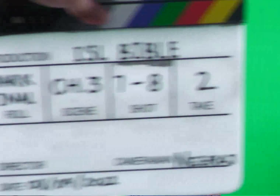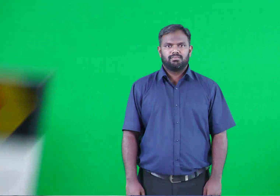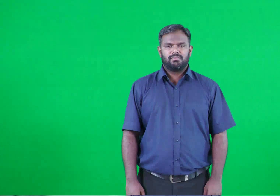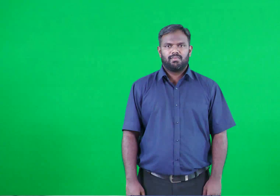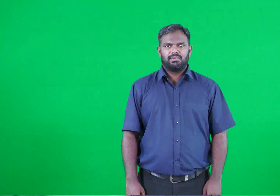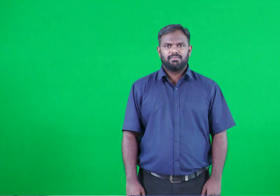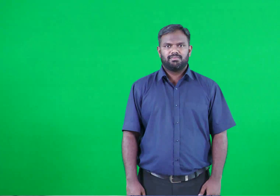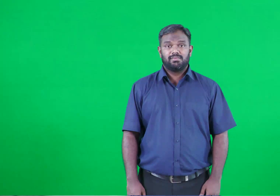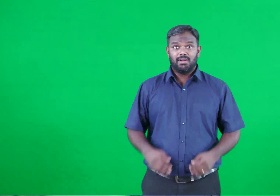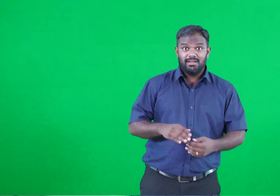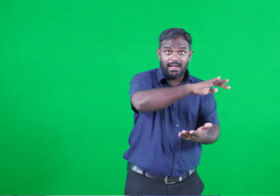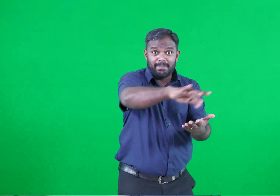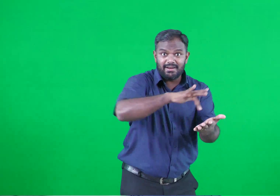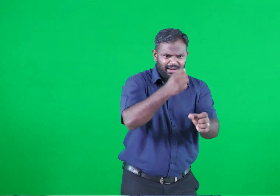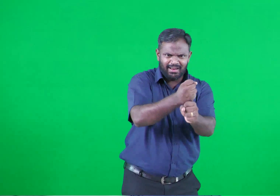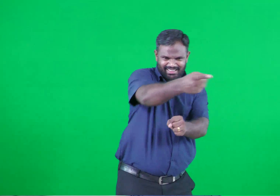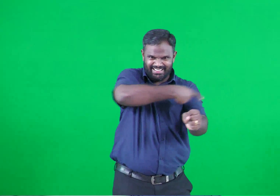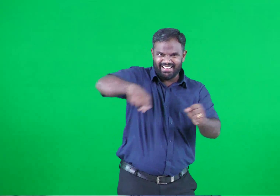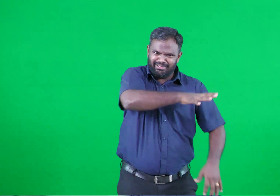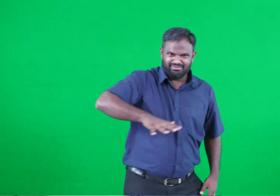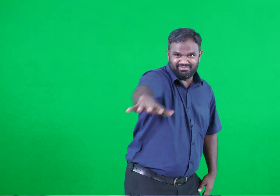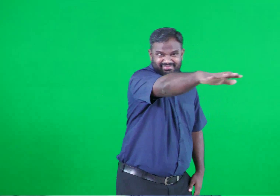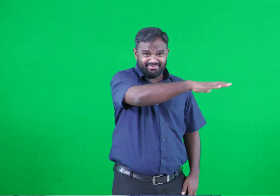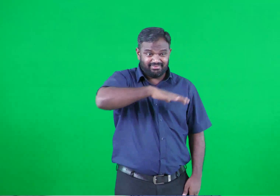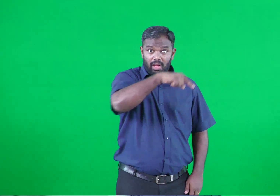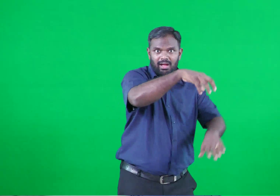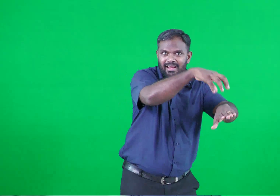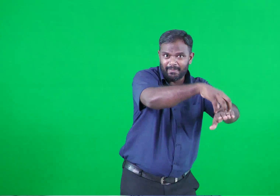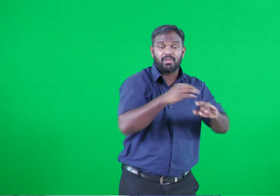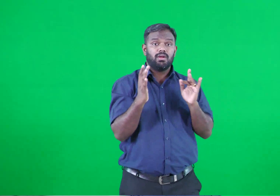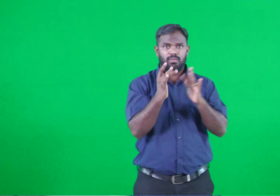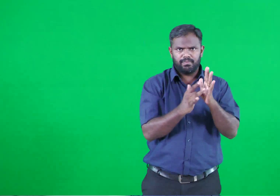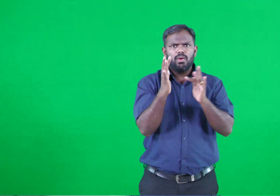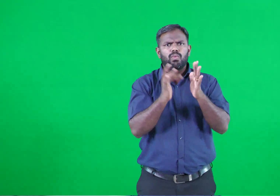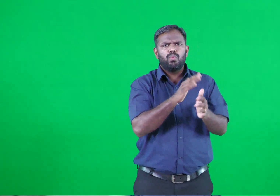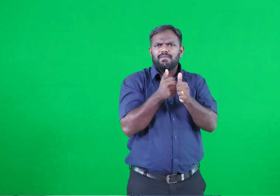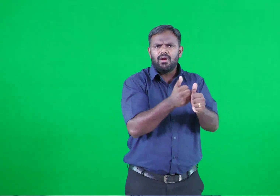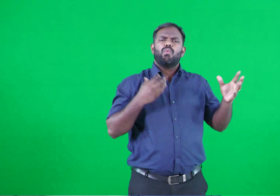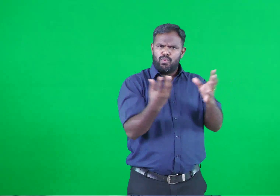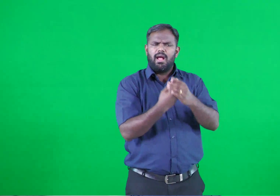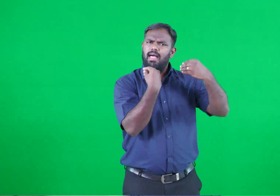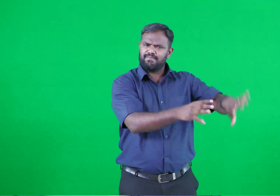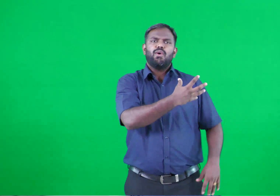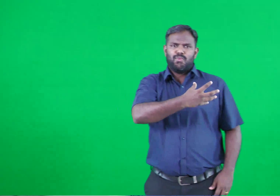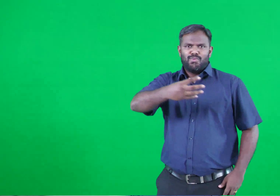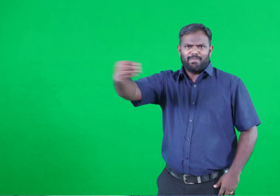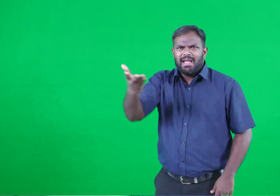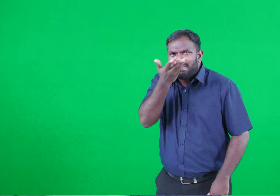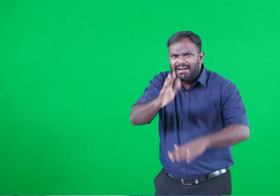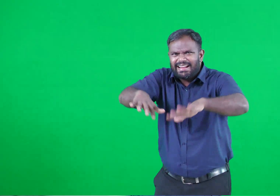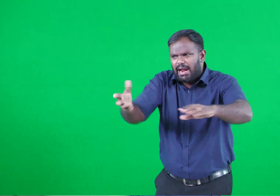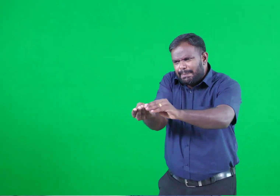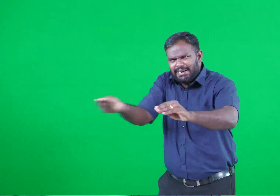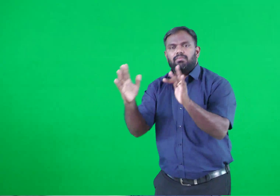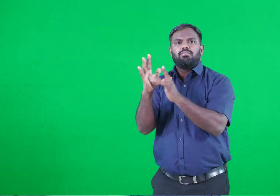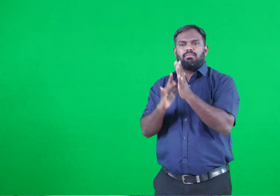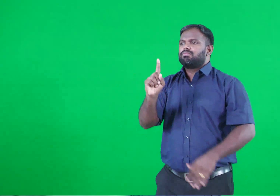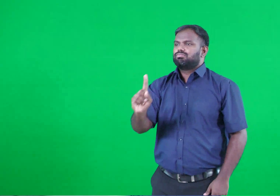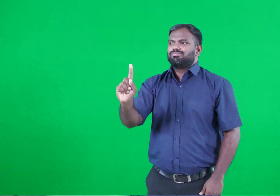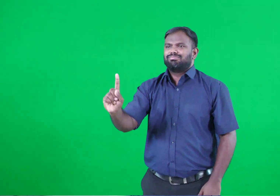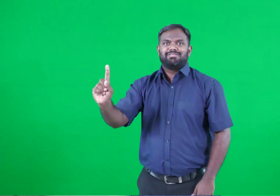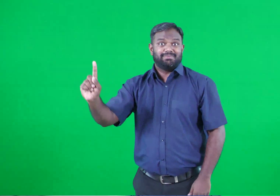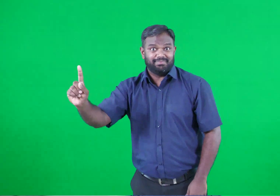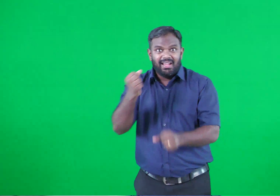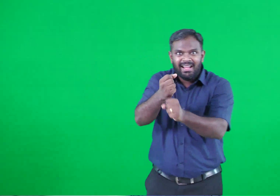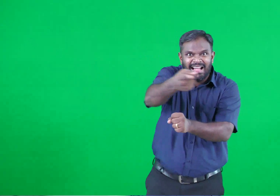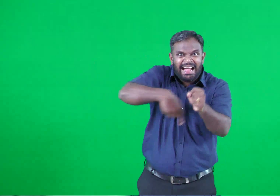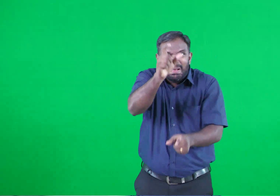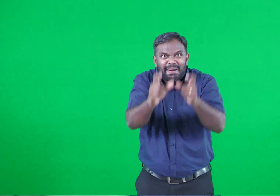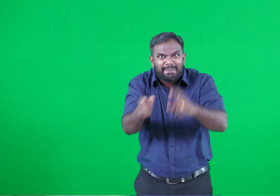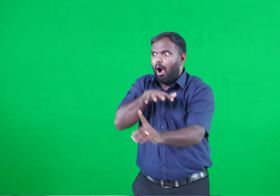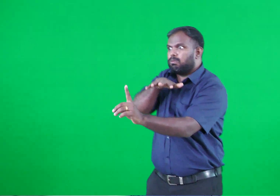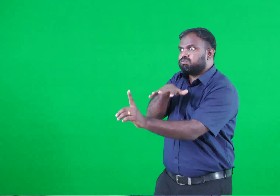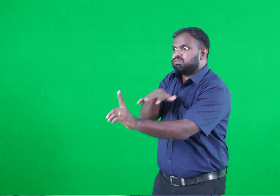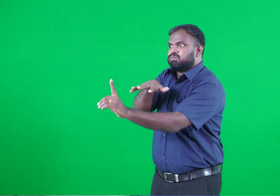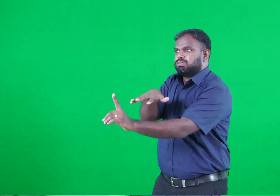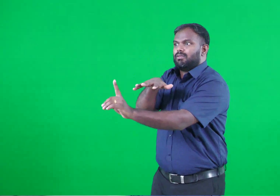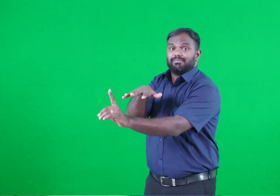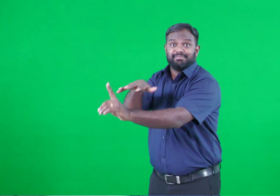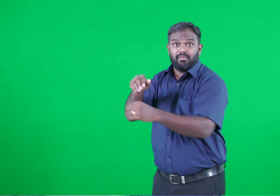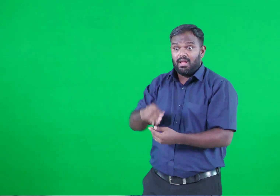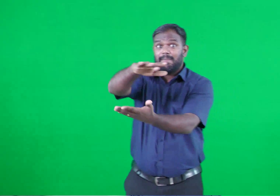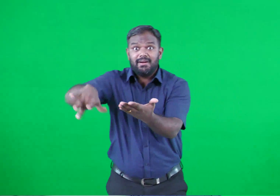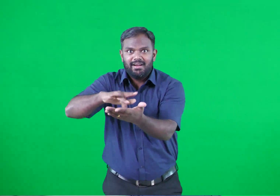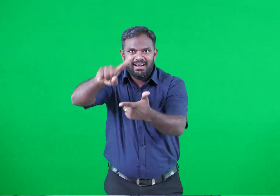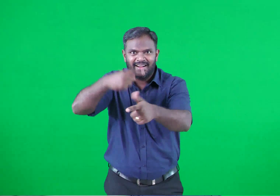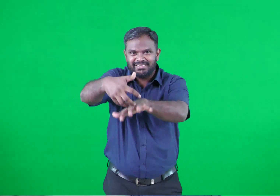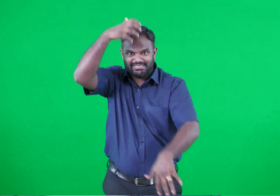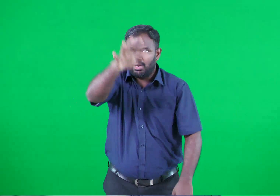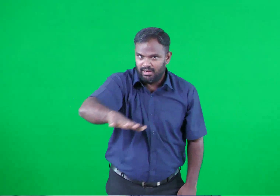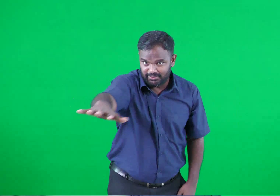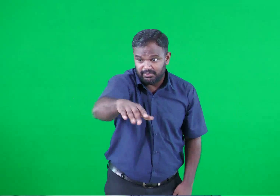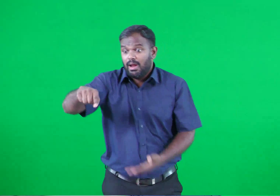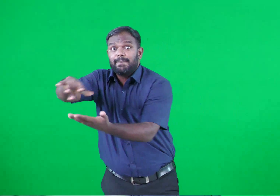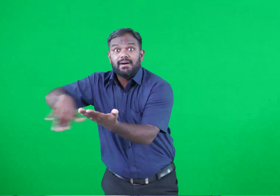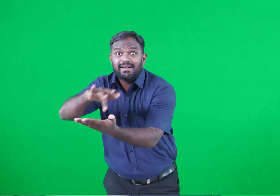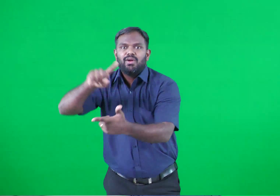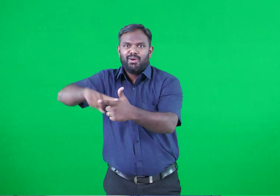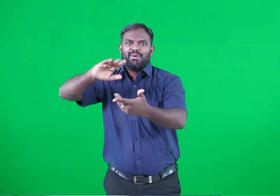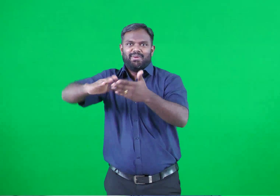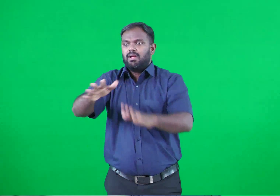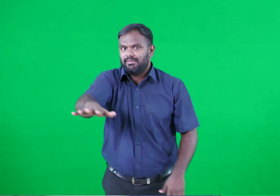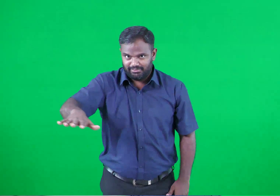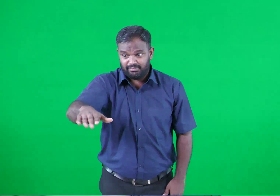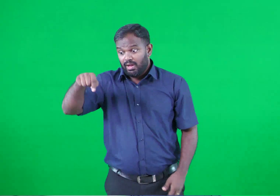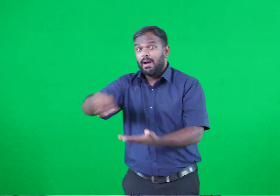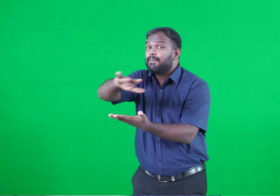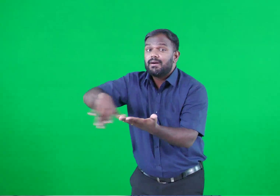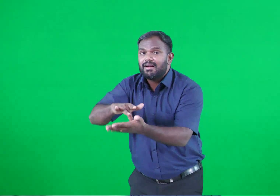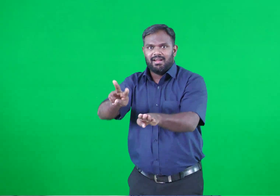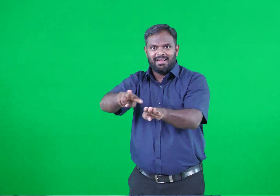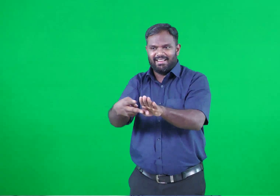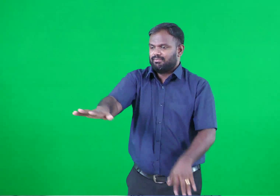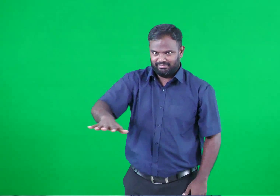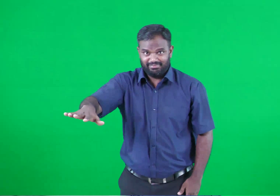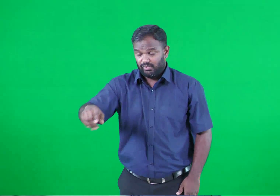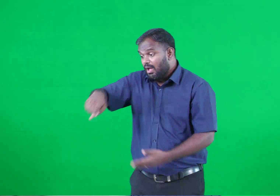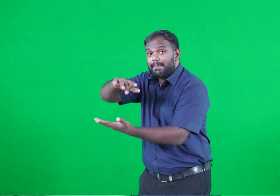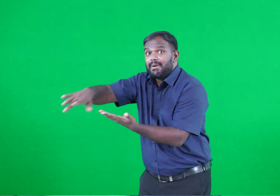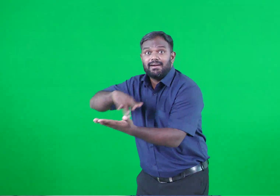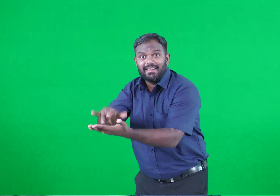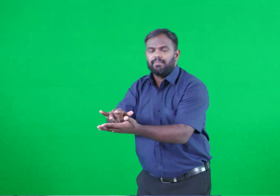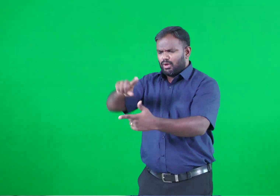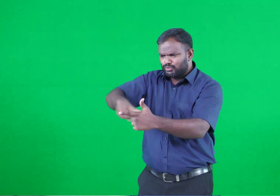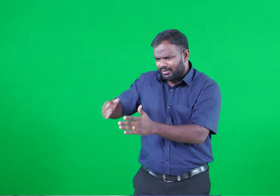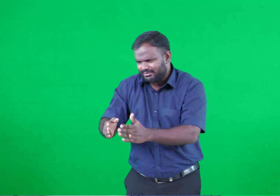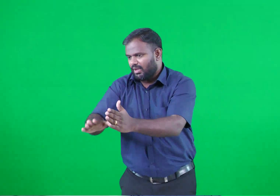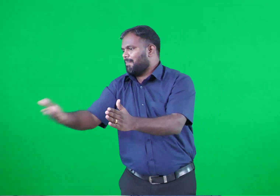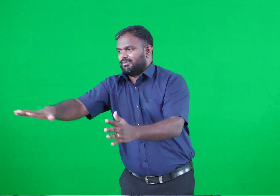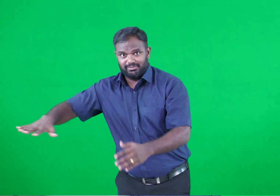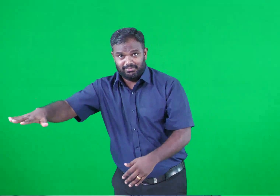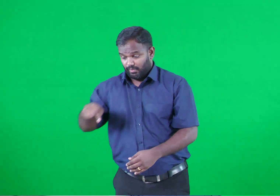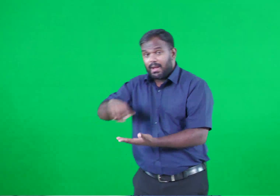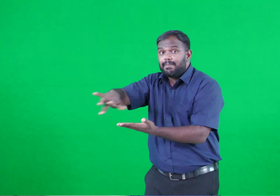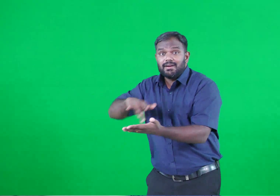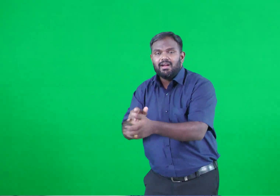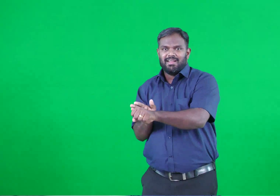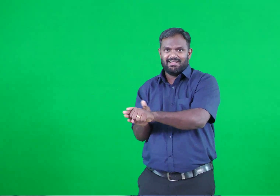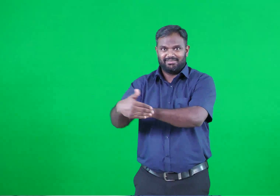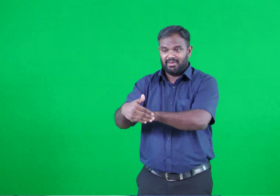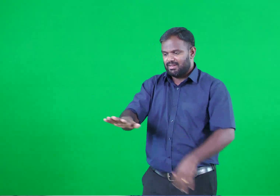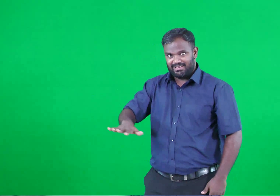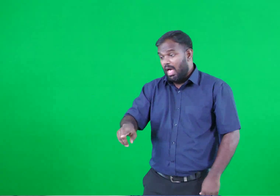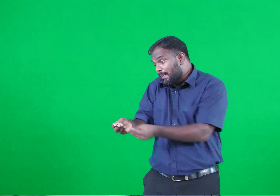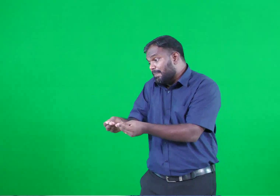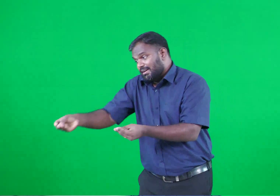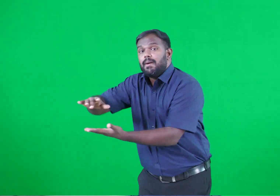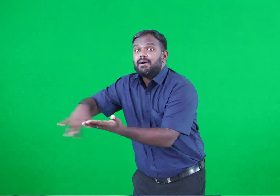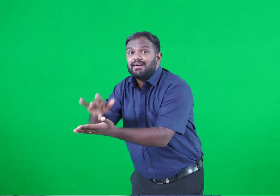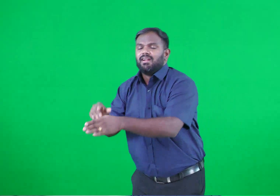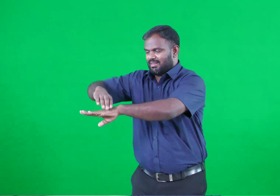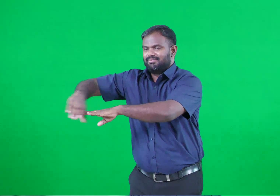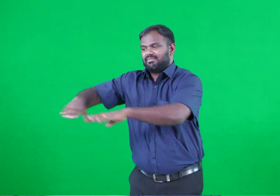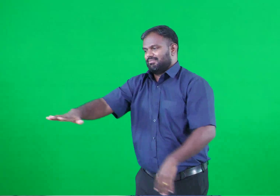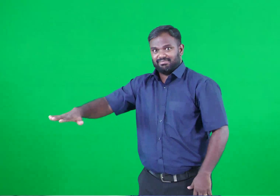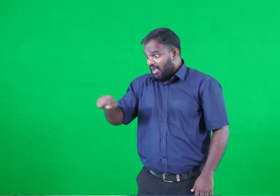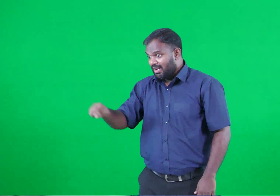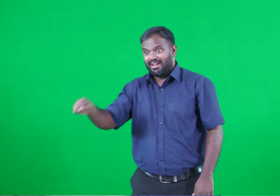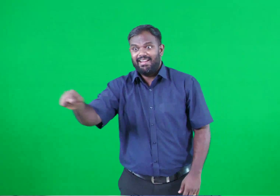So Jesus withdrew with His disciples to the sea, accompanied by a large crowd from Galilee, Judea, Jerusalem, Idumea, the region beyond the Jordan, and the vicinity of Tyre and Sidon.